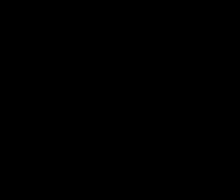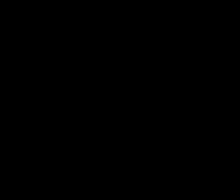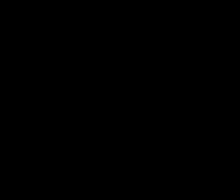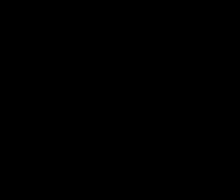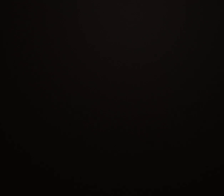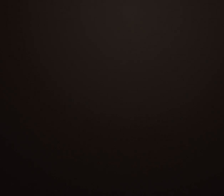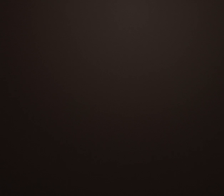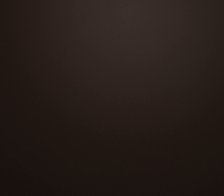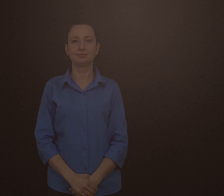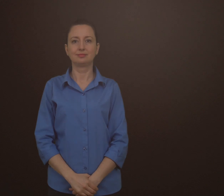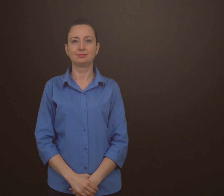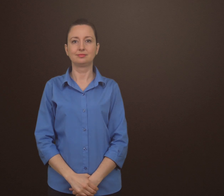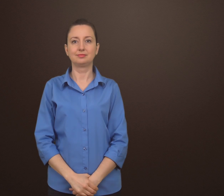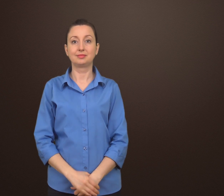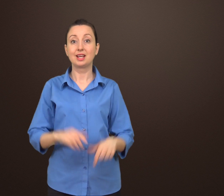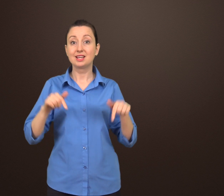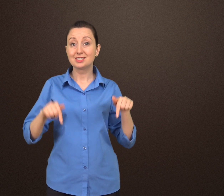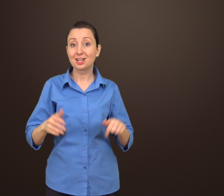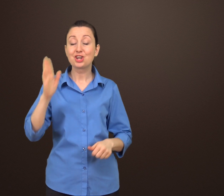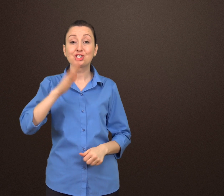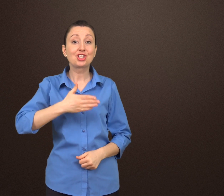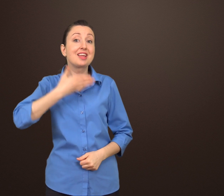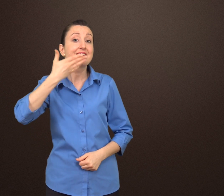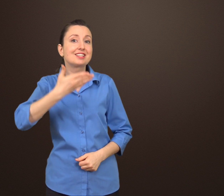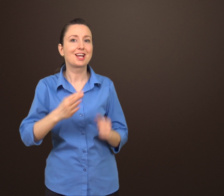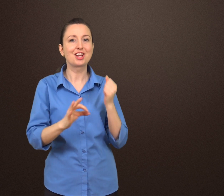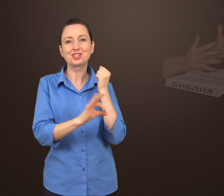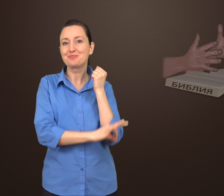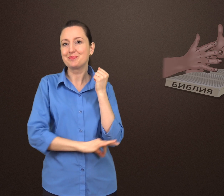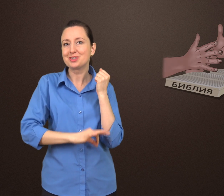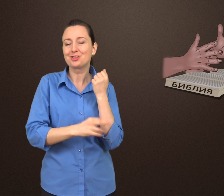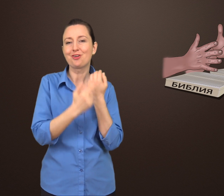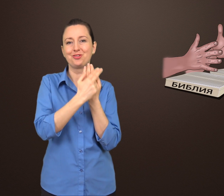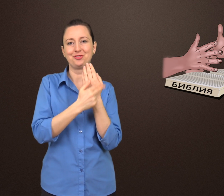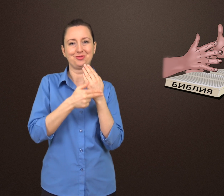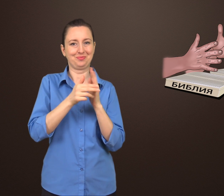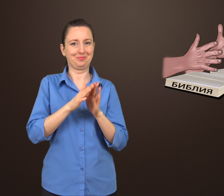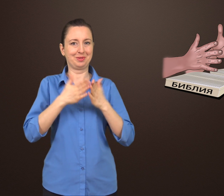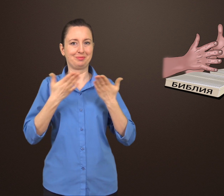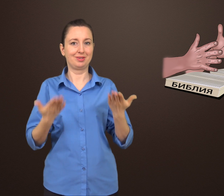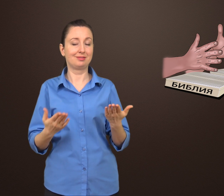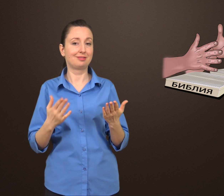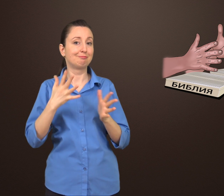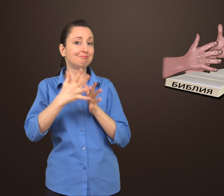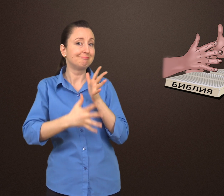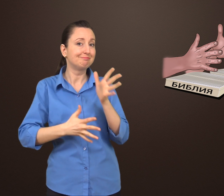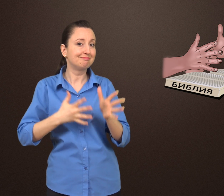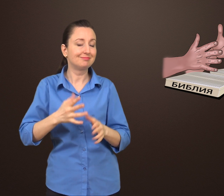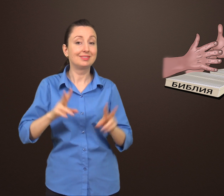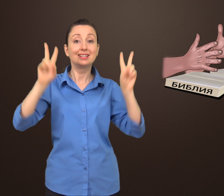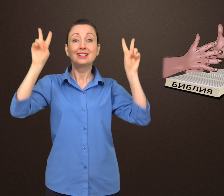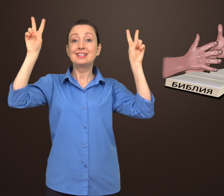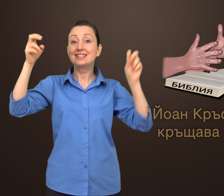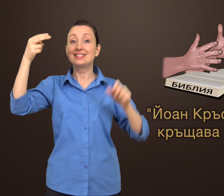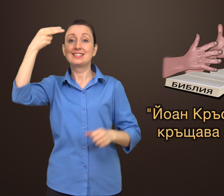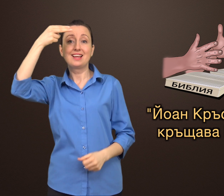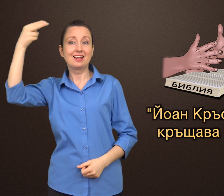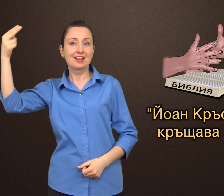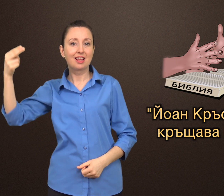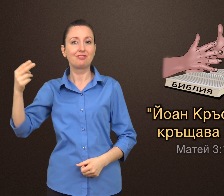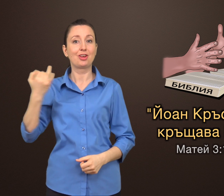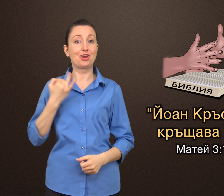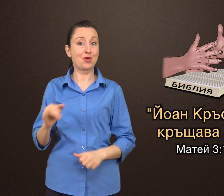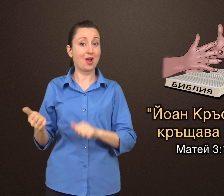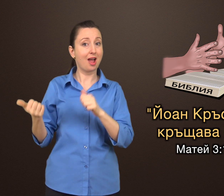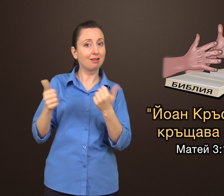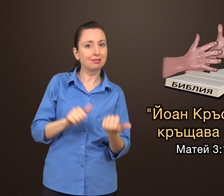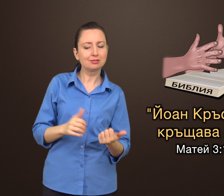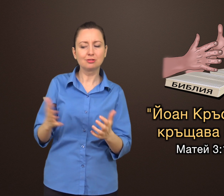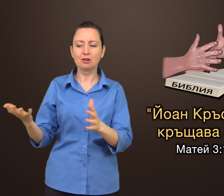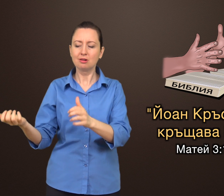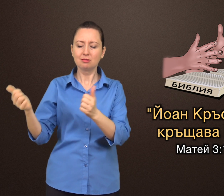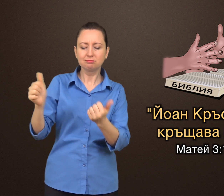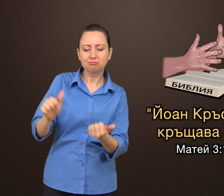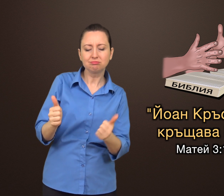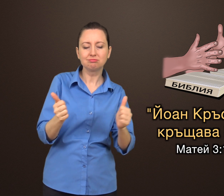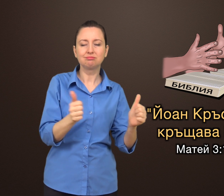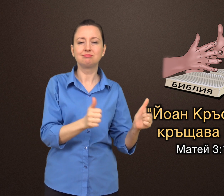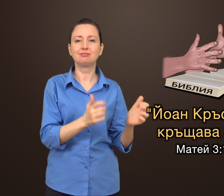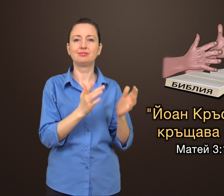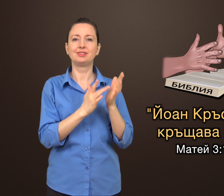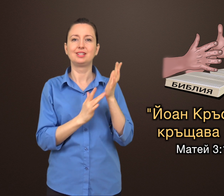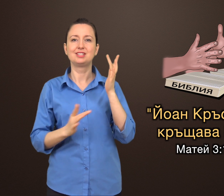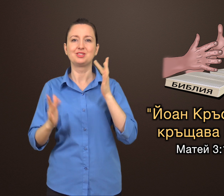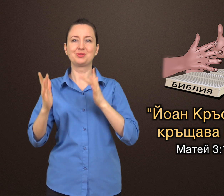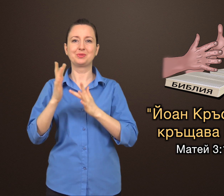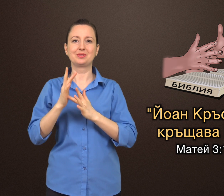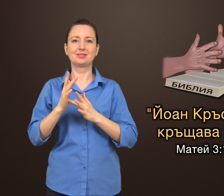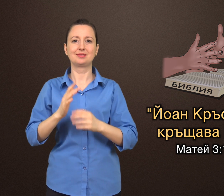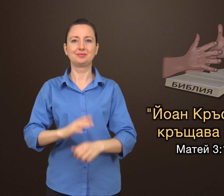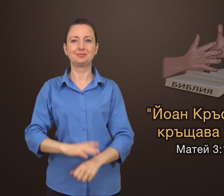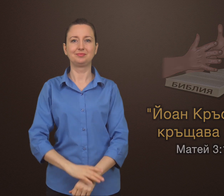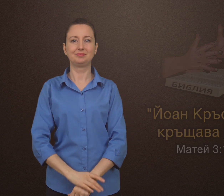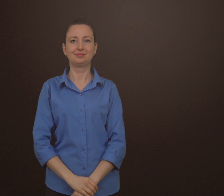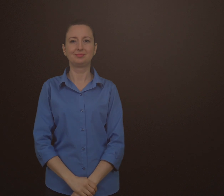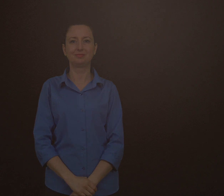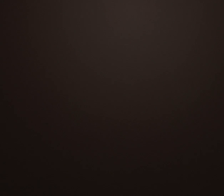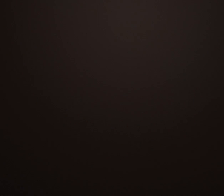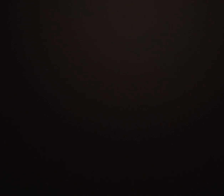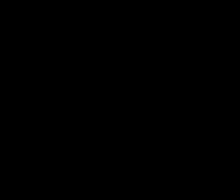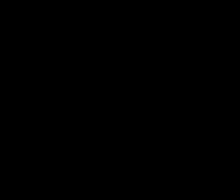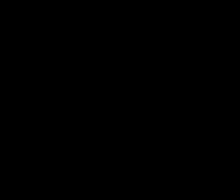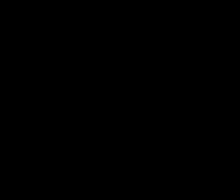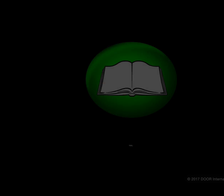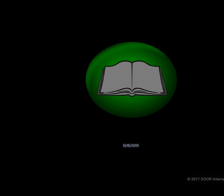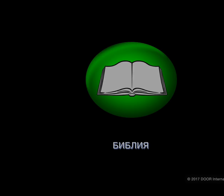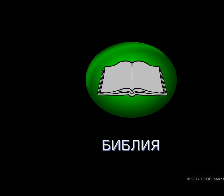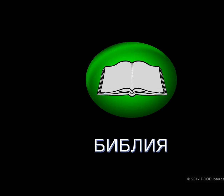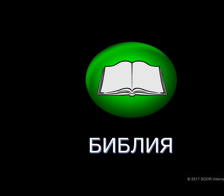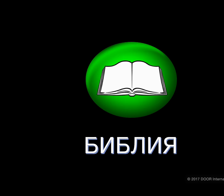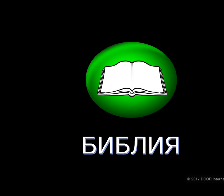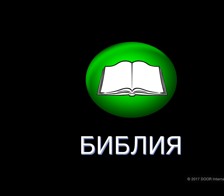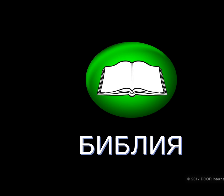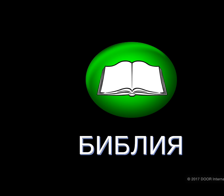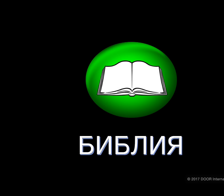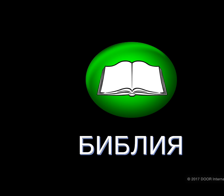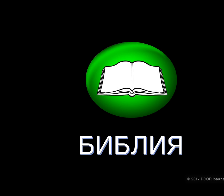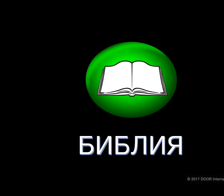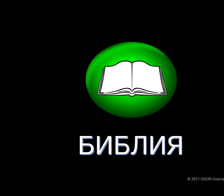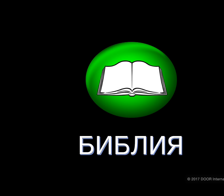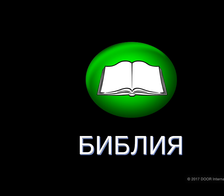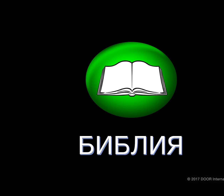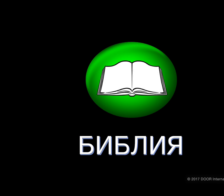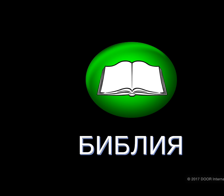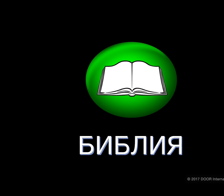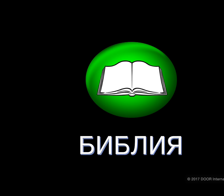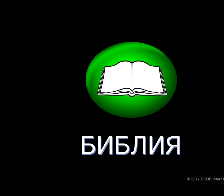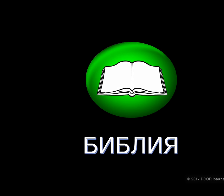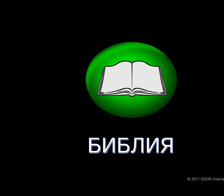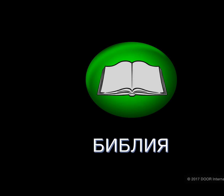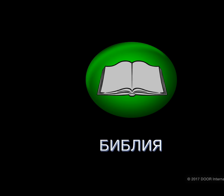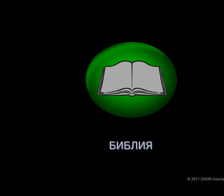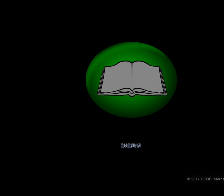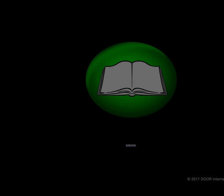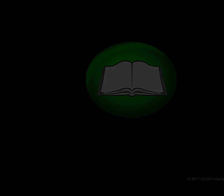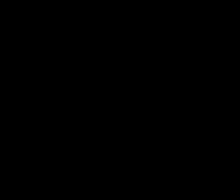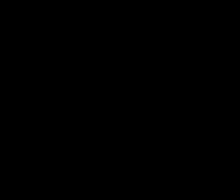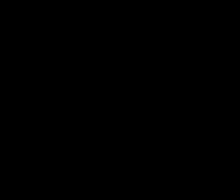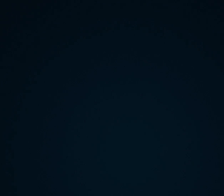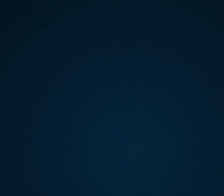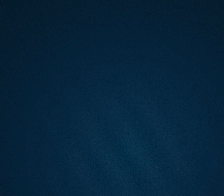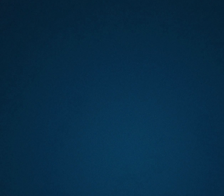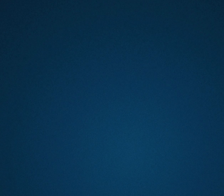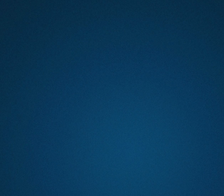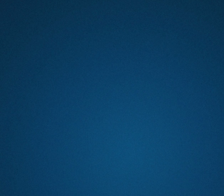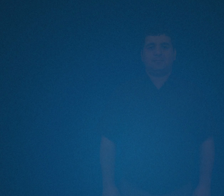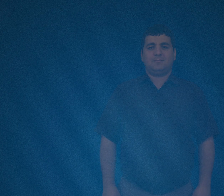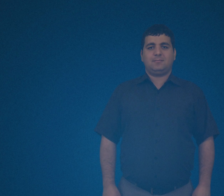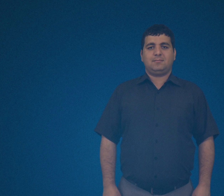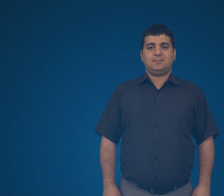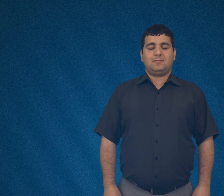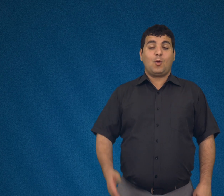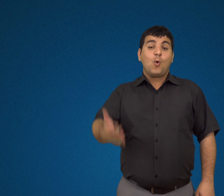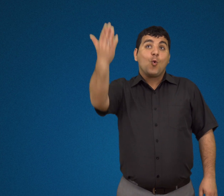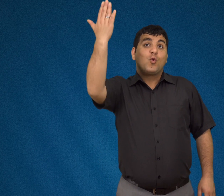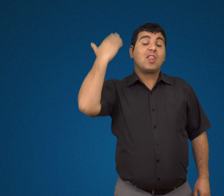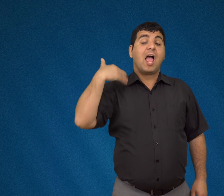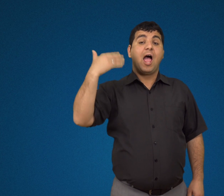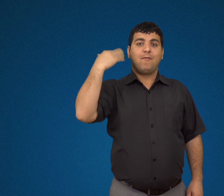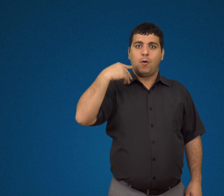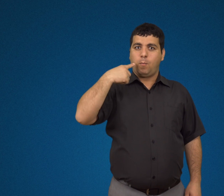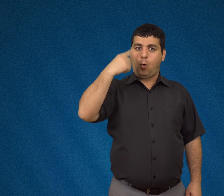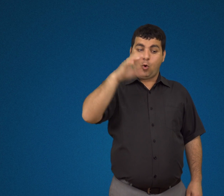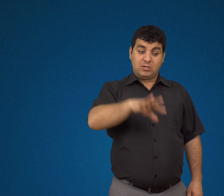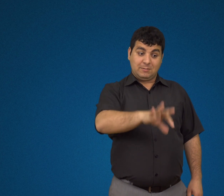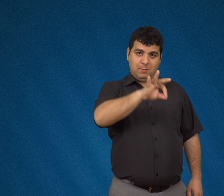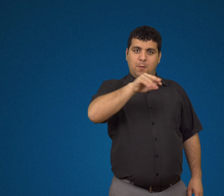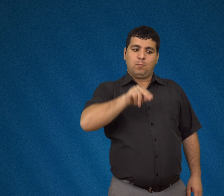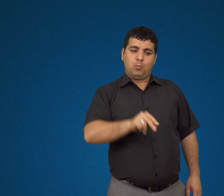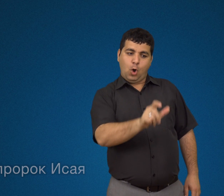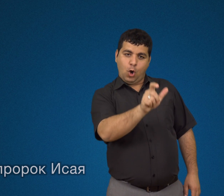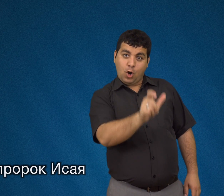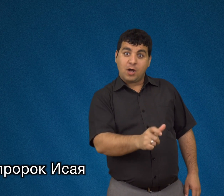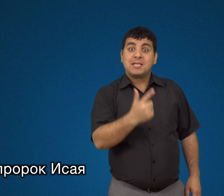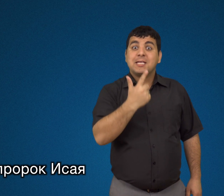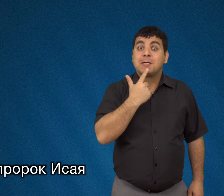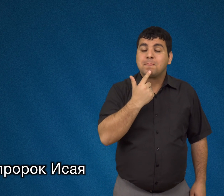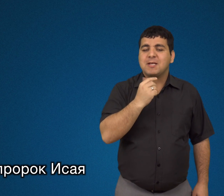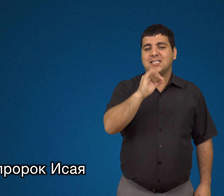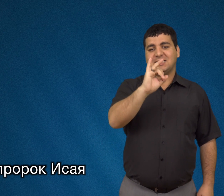In those days John the Baptist came, preaching in the wilderness of Judea and saying, “Repent, for the kingdom of heaven is near.”